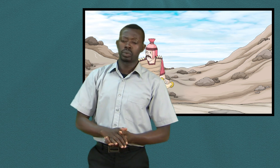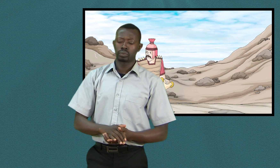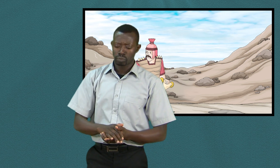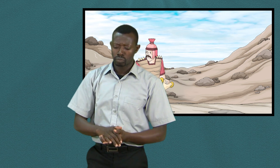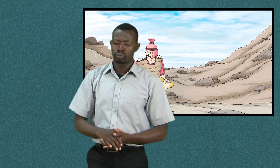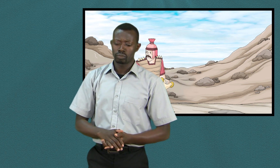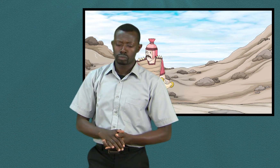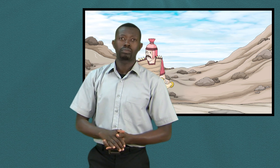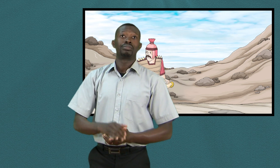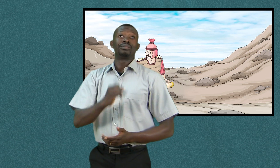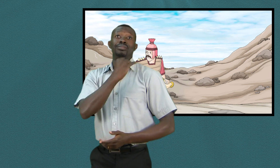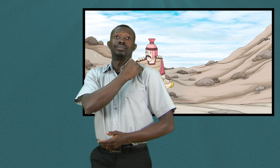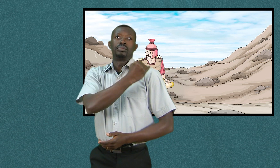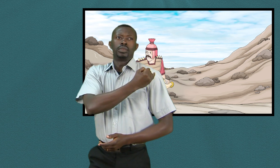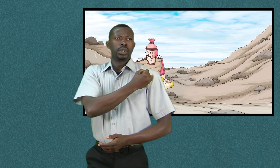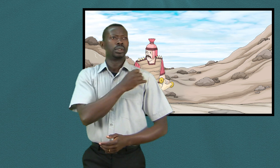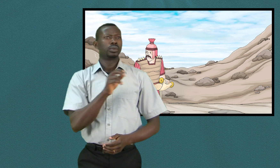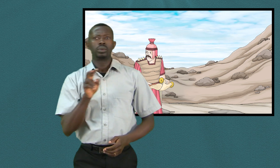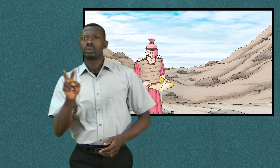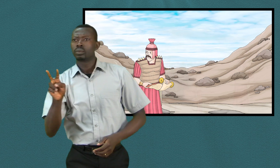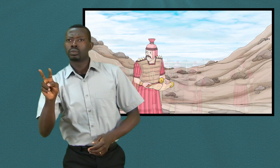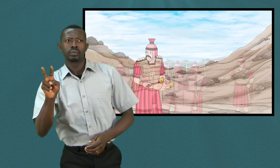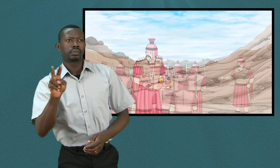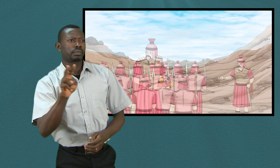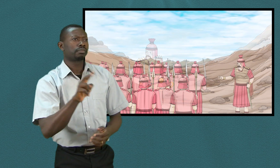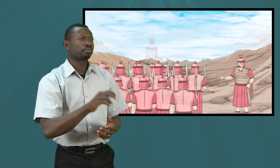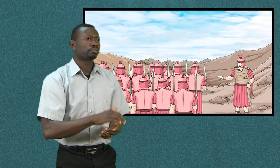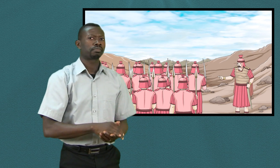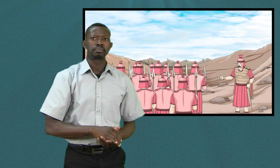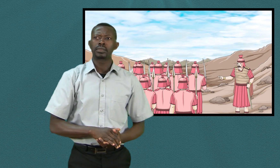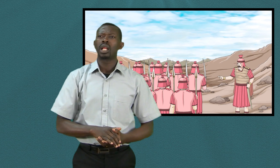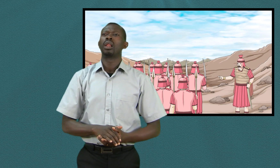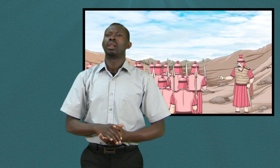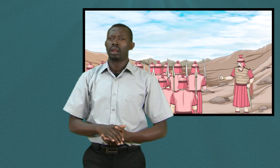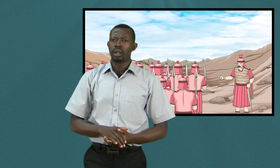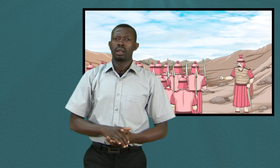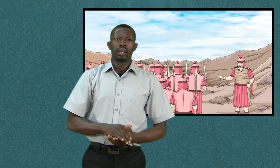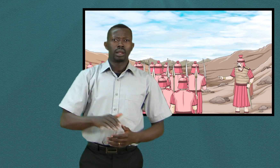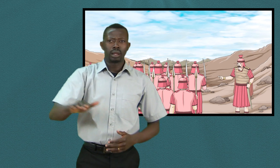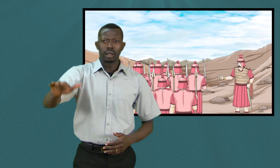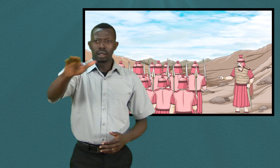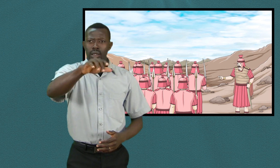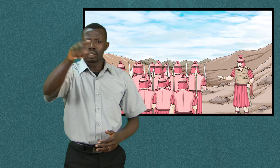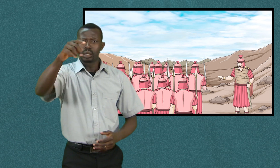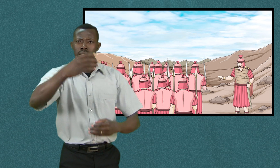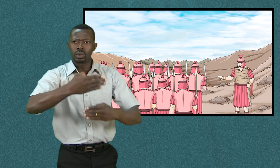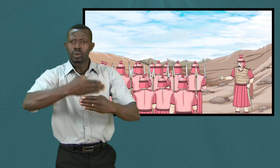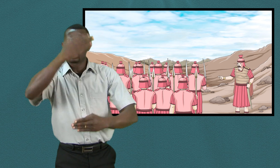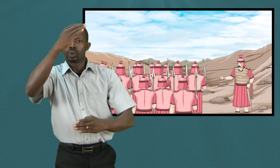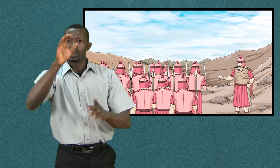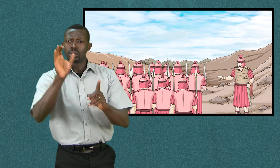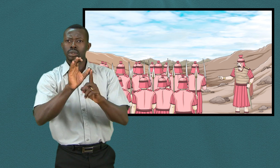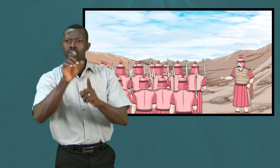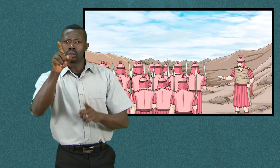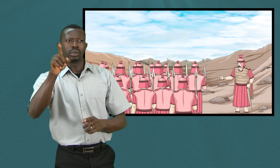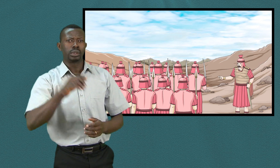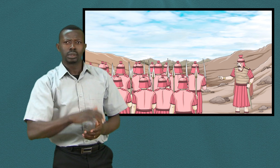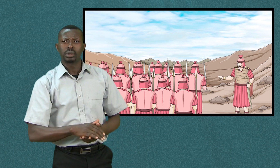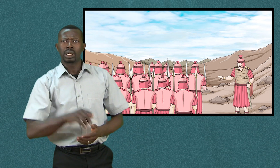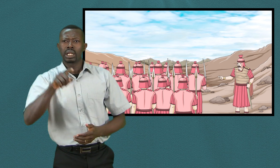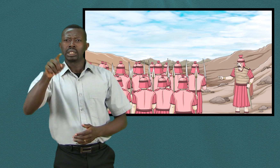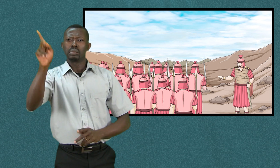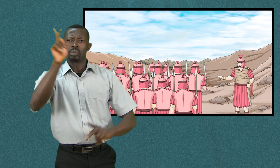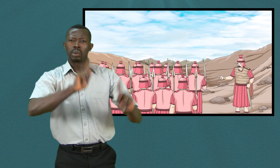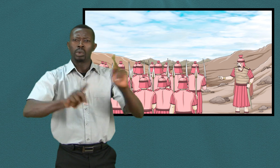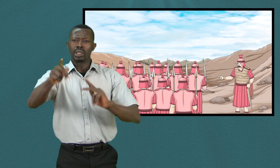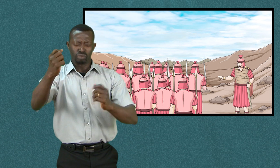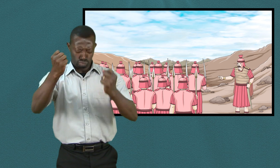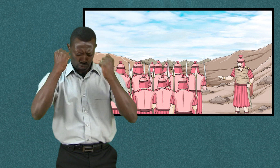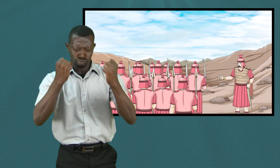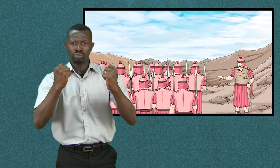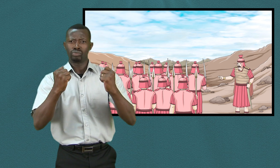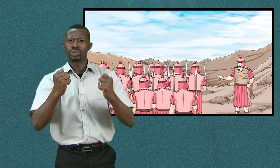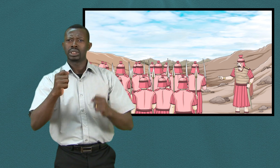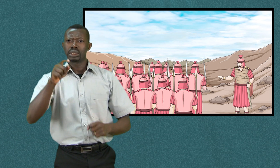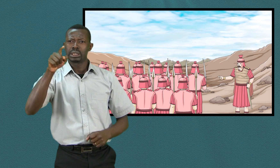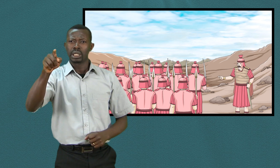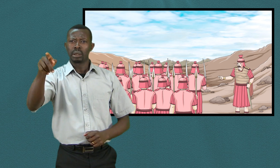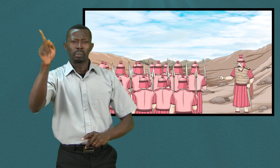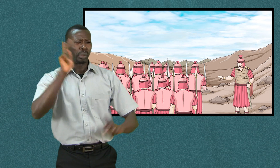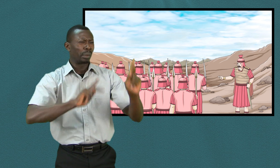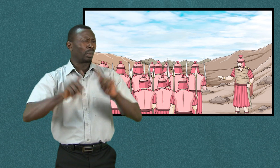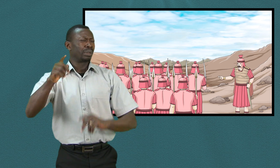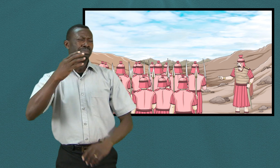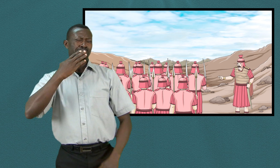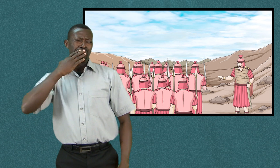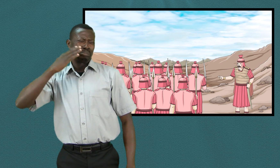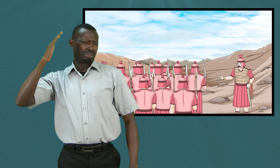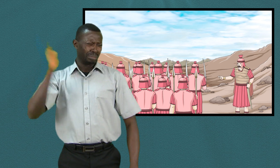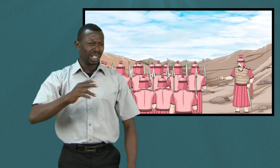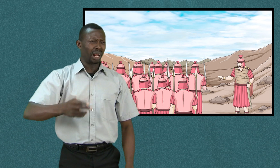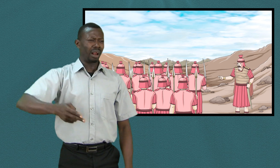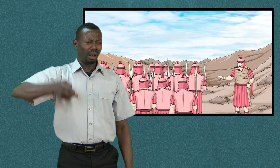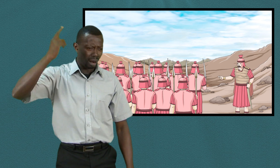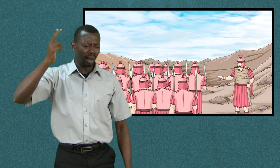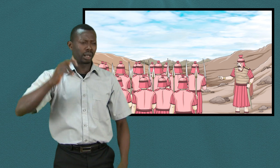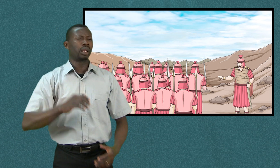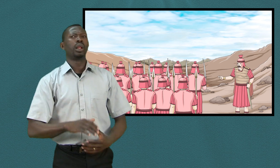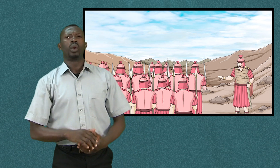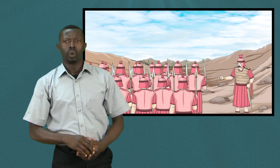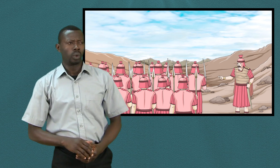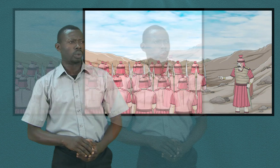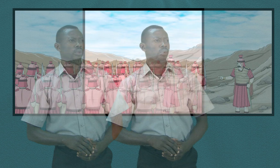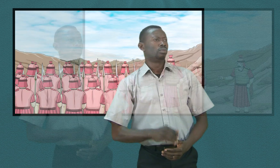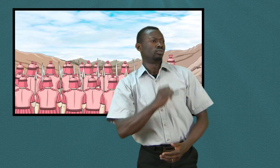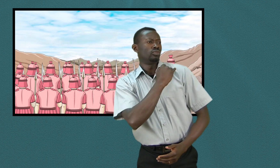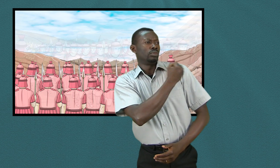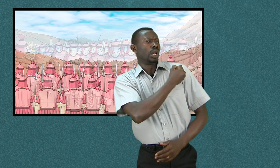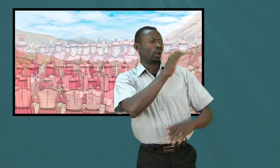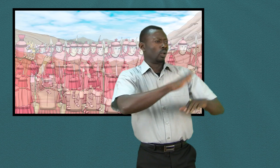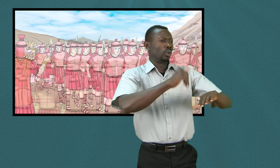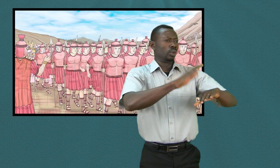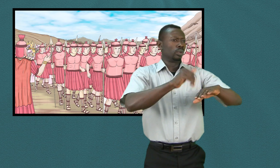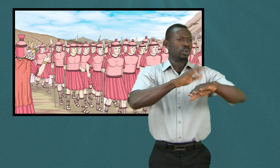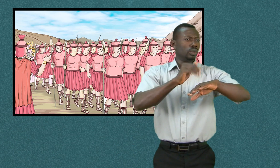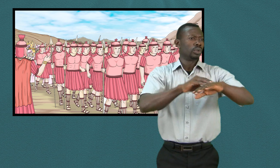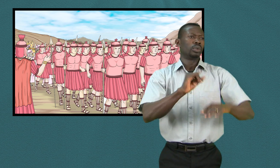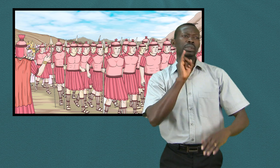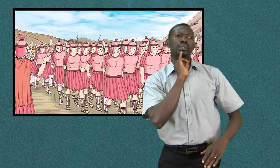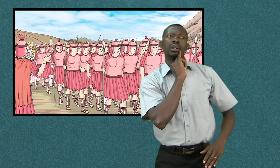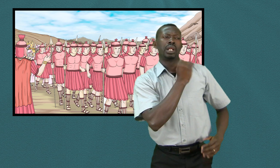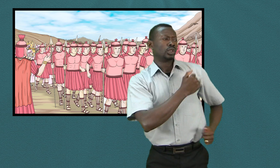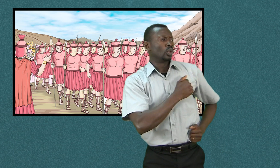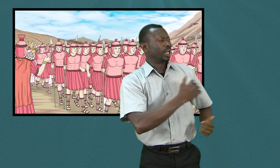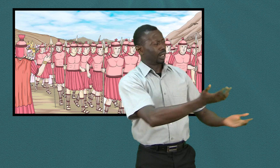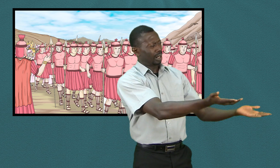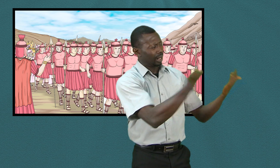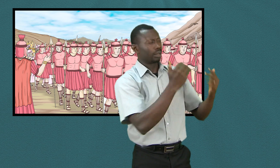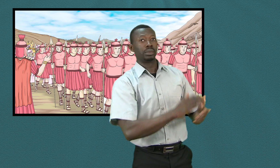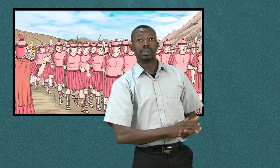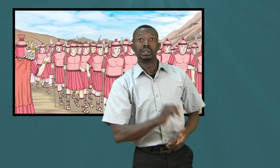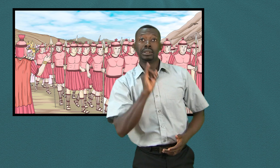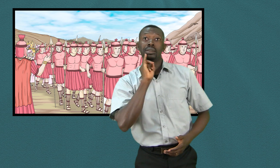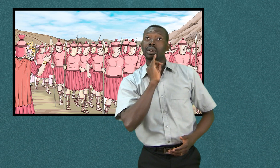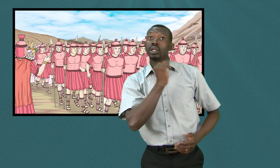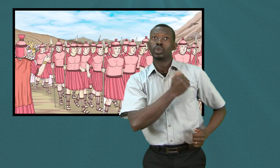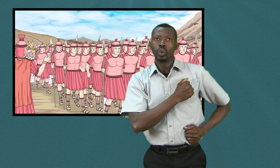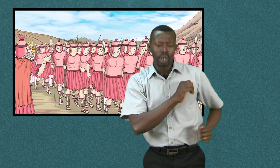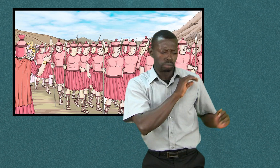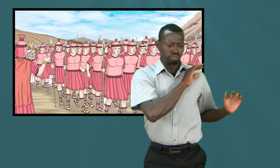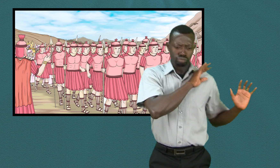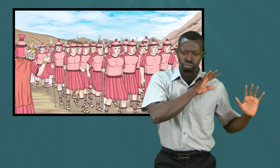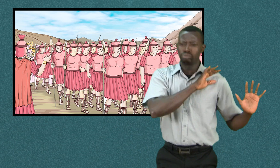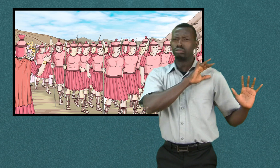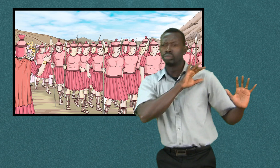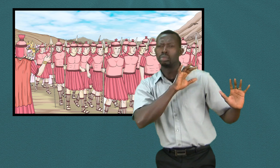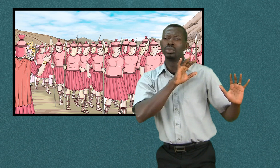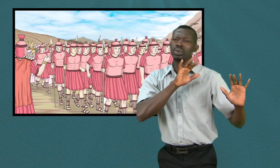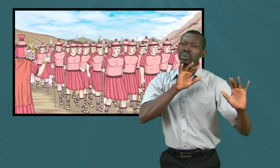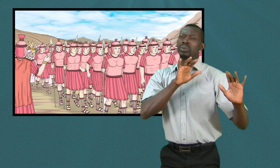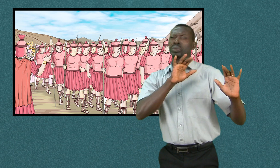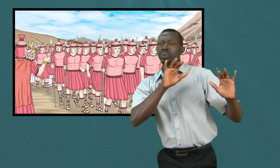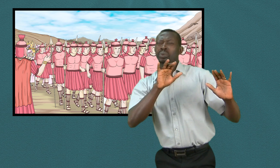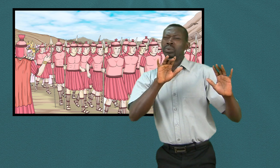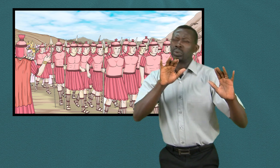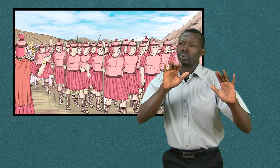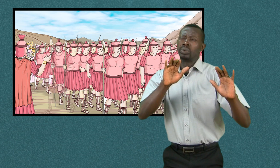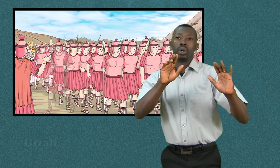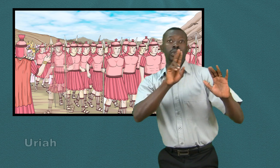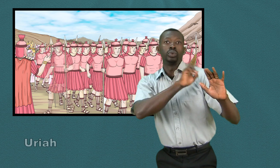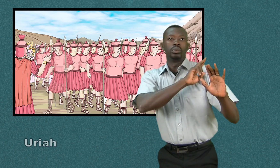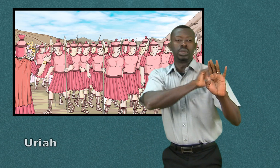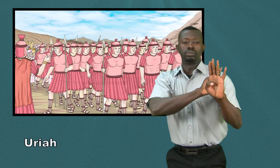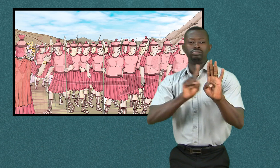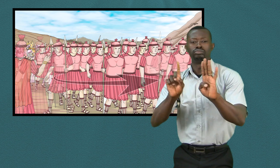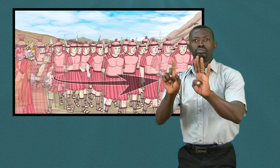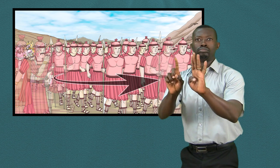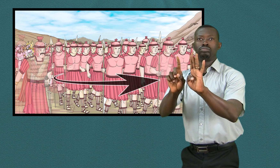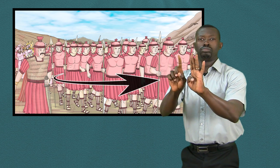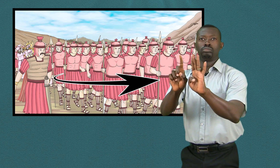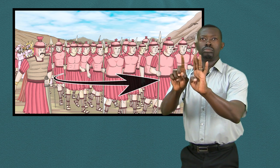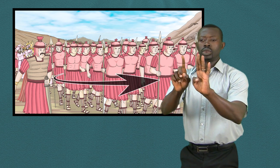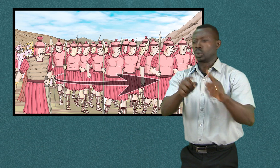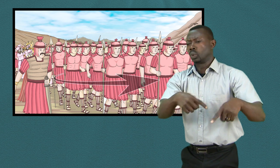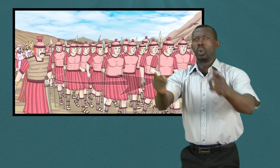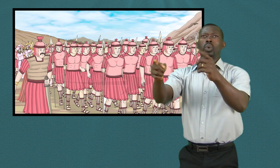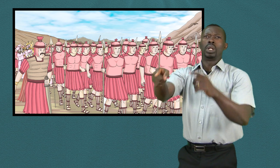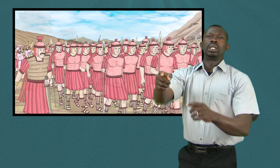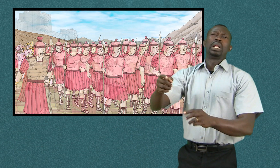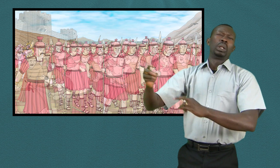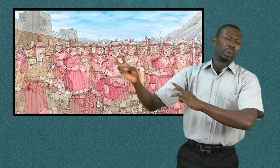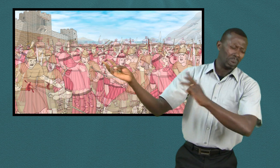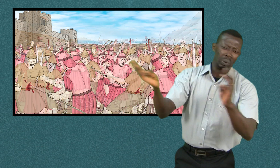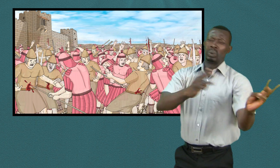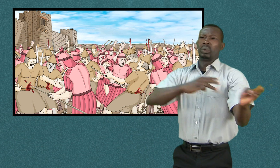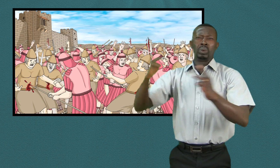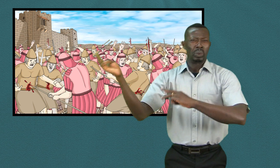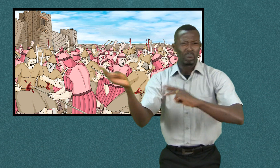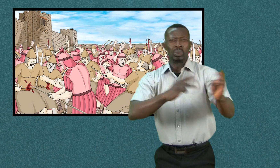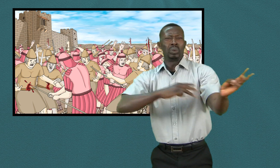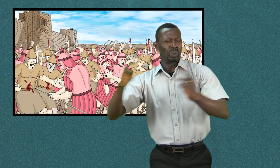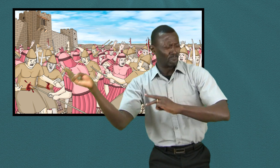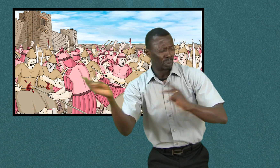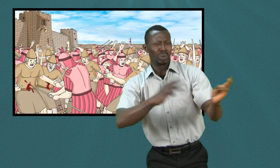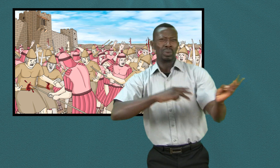So as Joab besieged the city, he assigned Uriah to a place where he saw the strongest enemy soldiers.